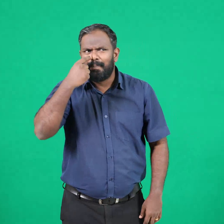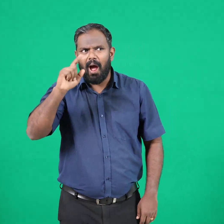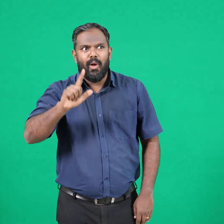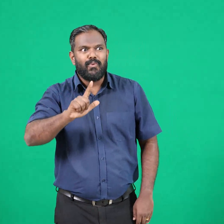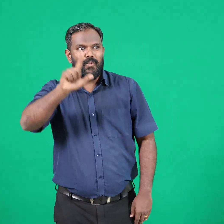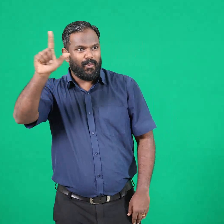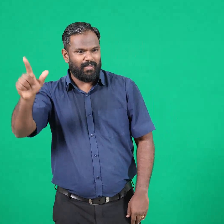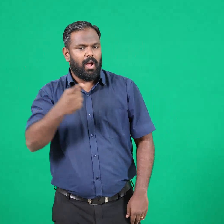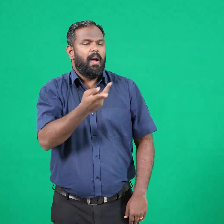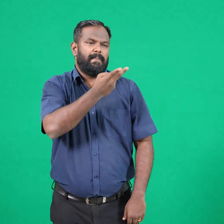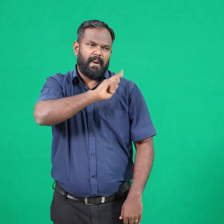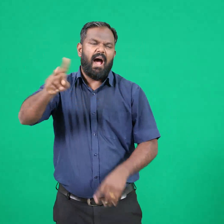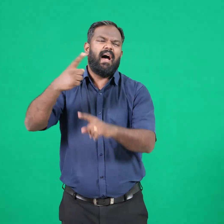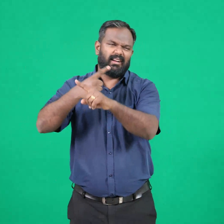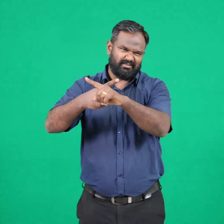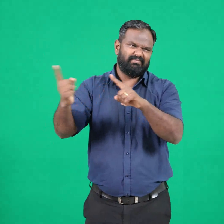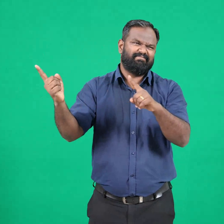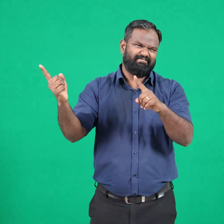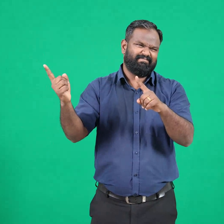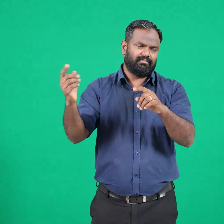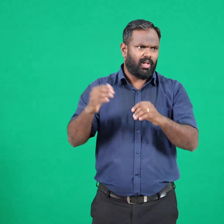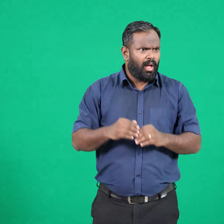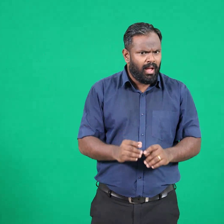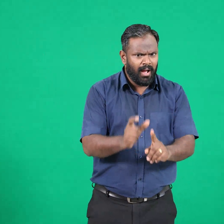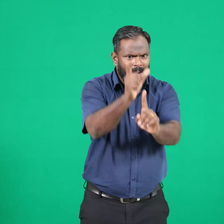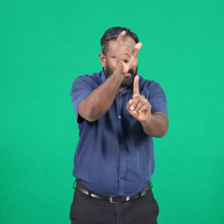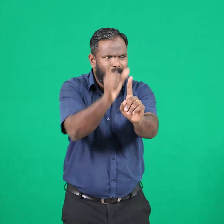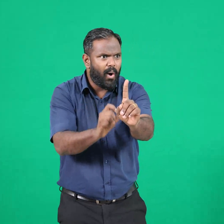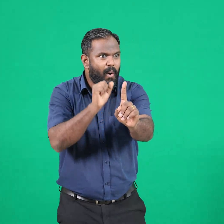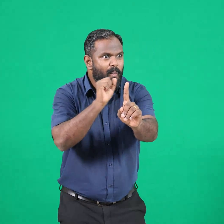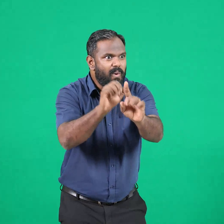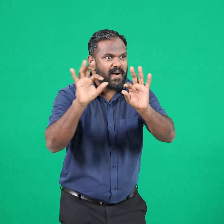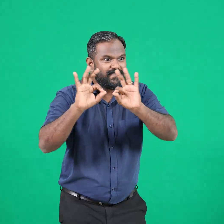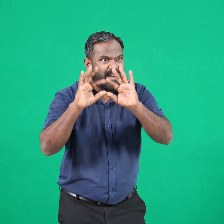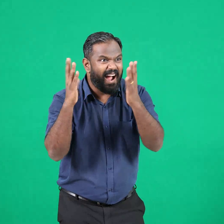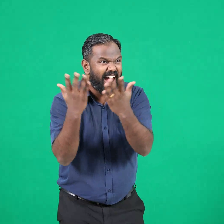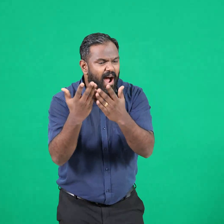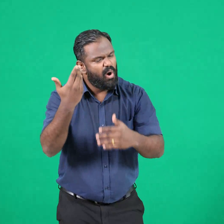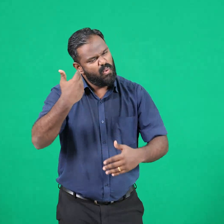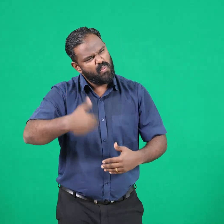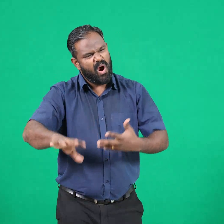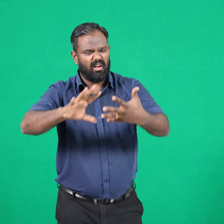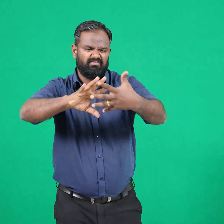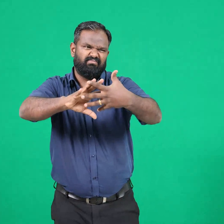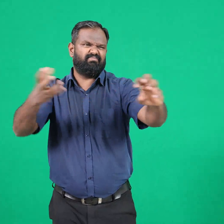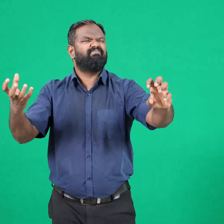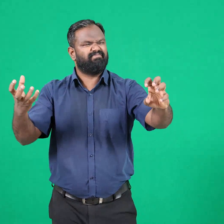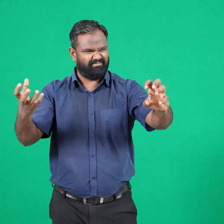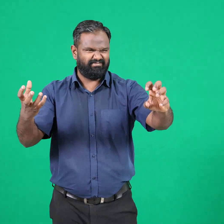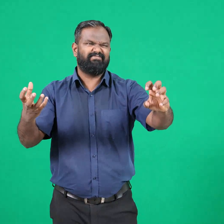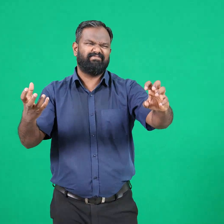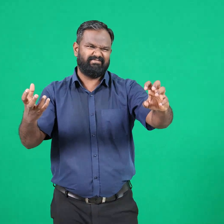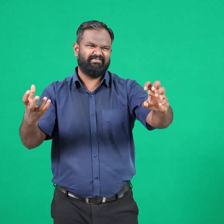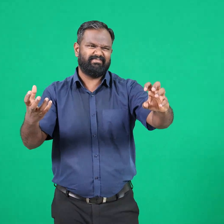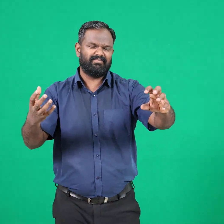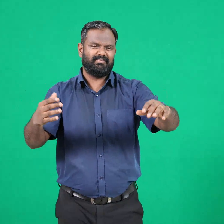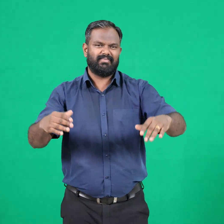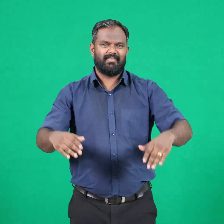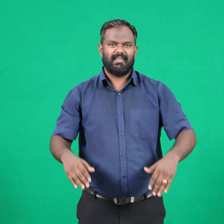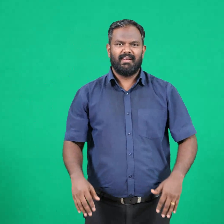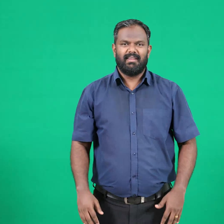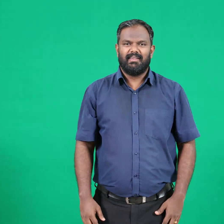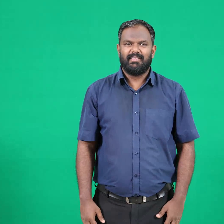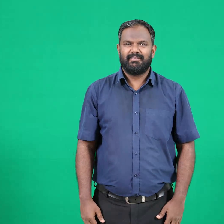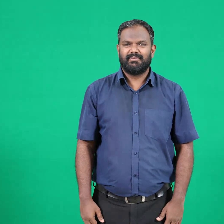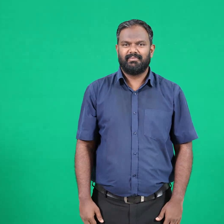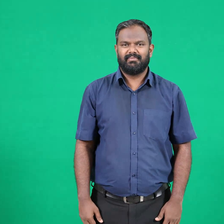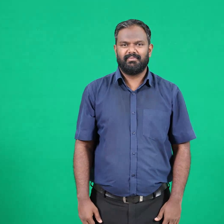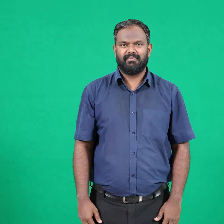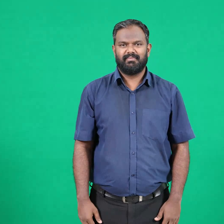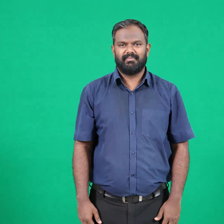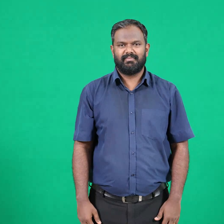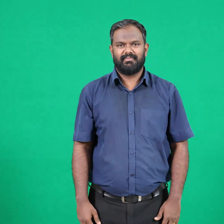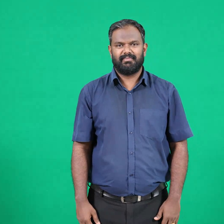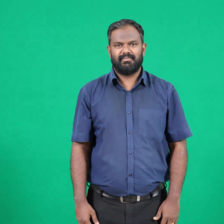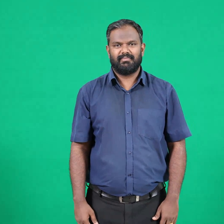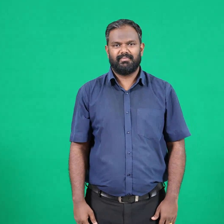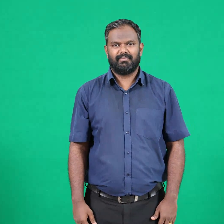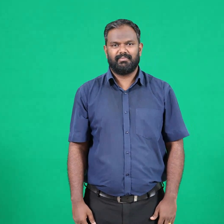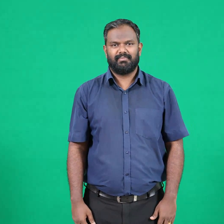A man's enemies will be the members of his own household.'